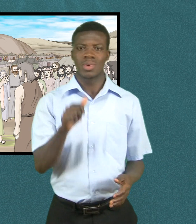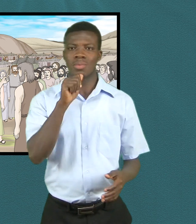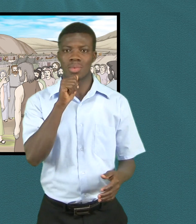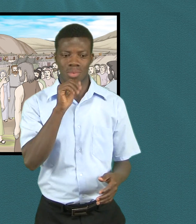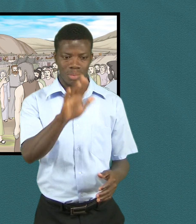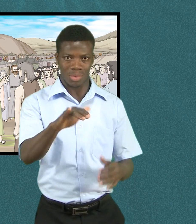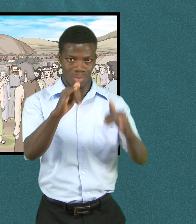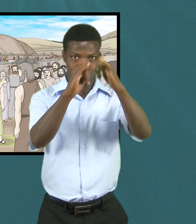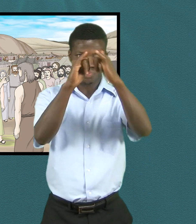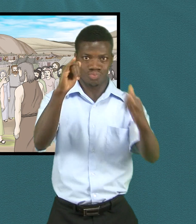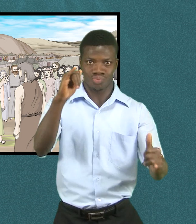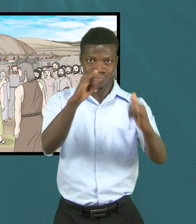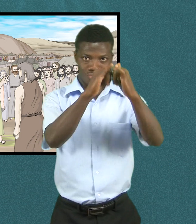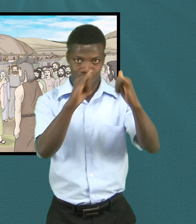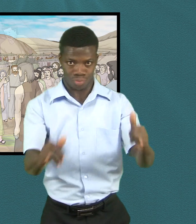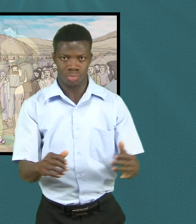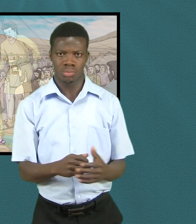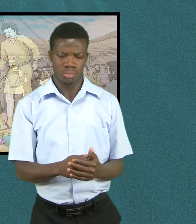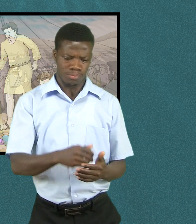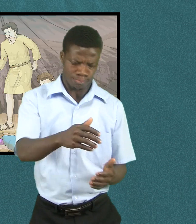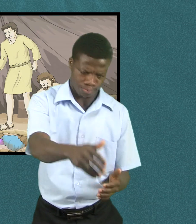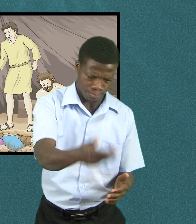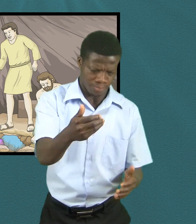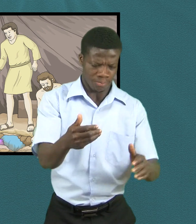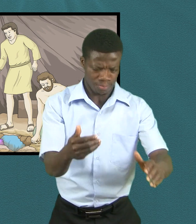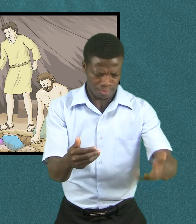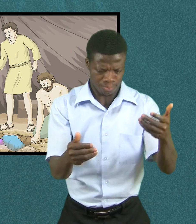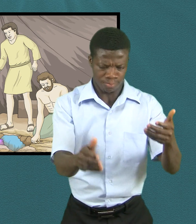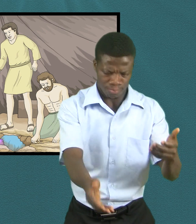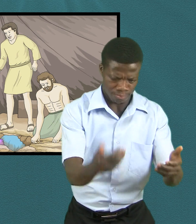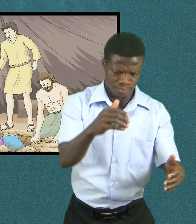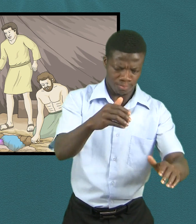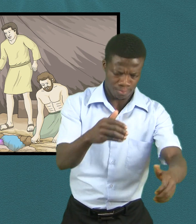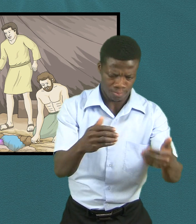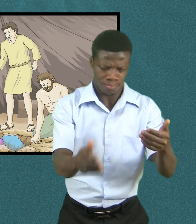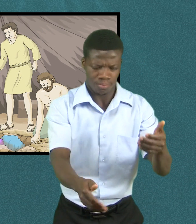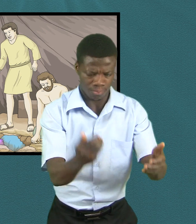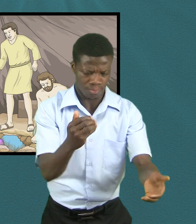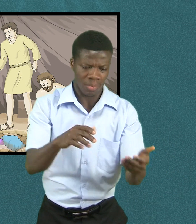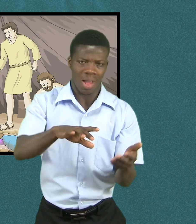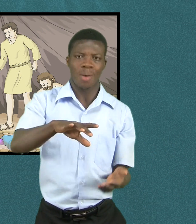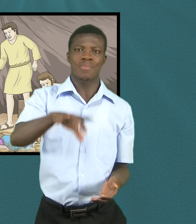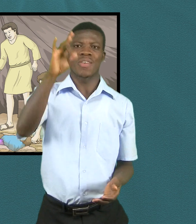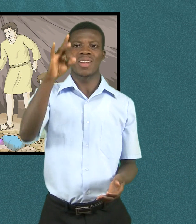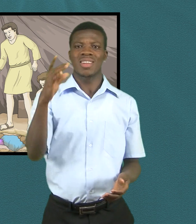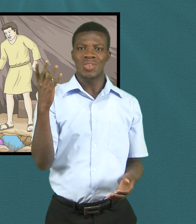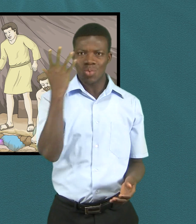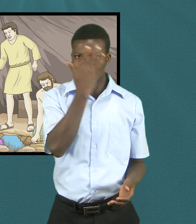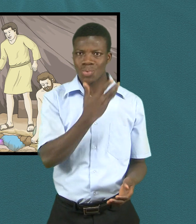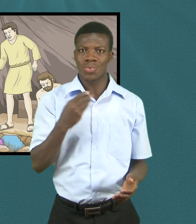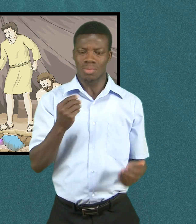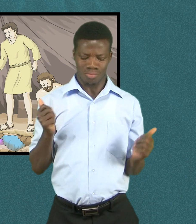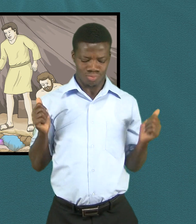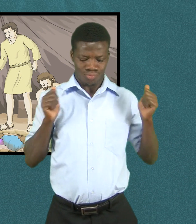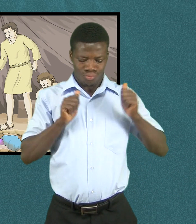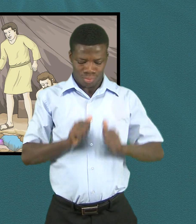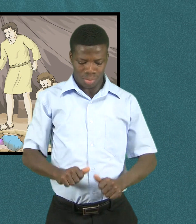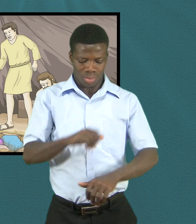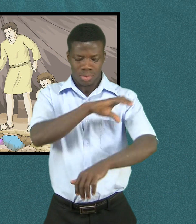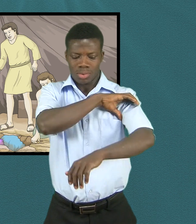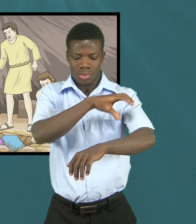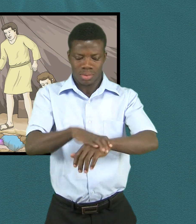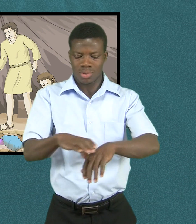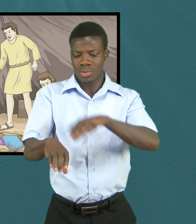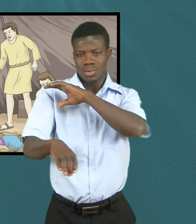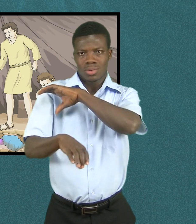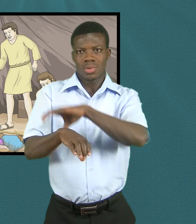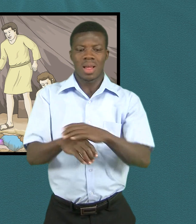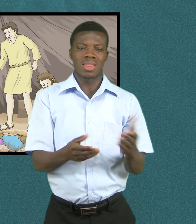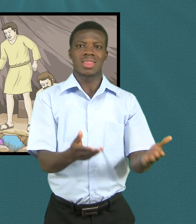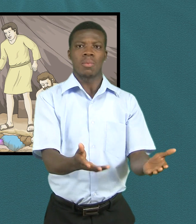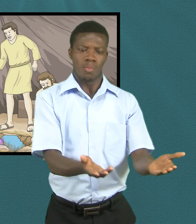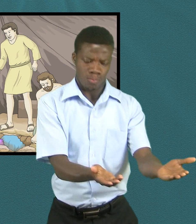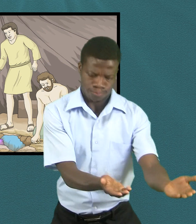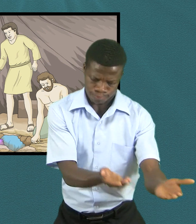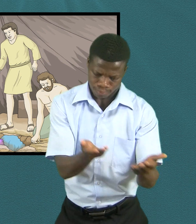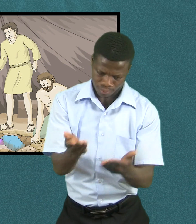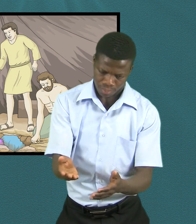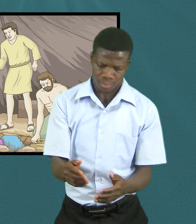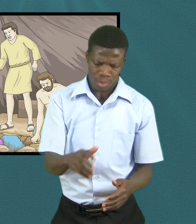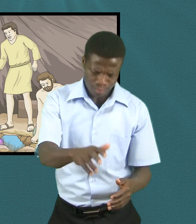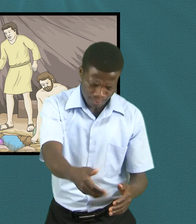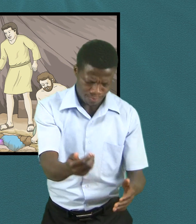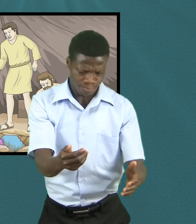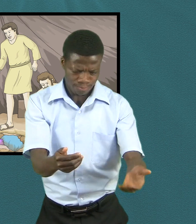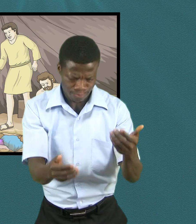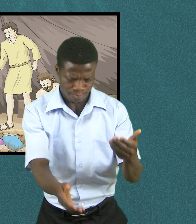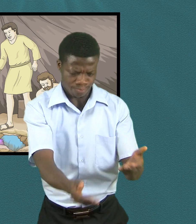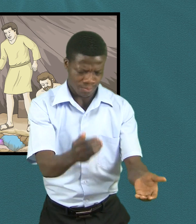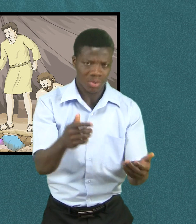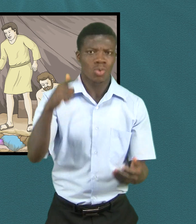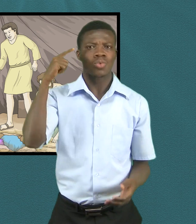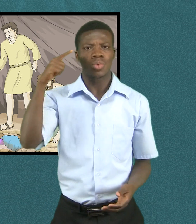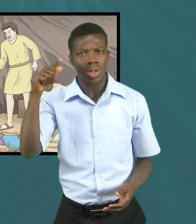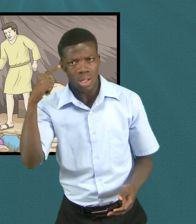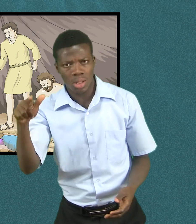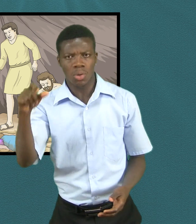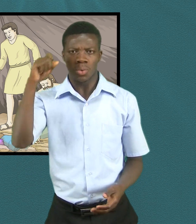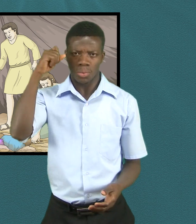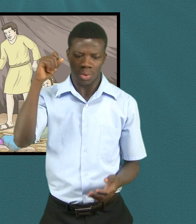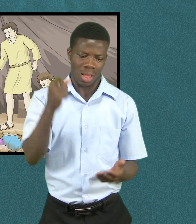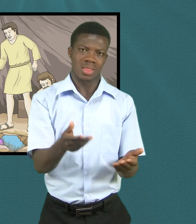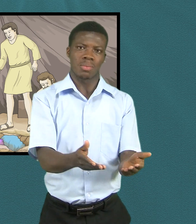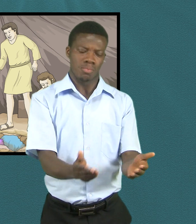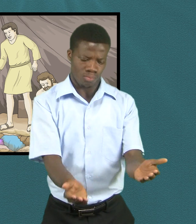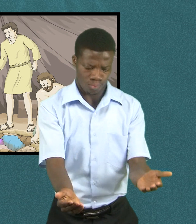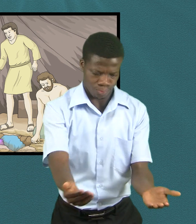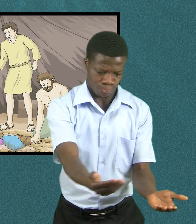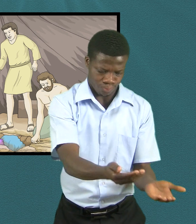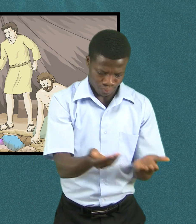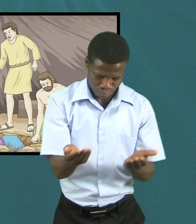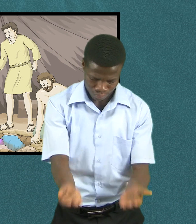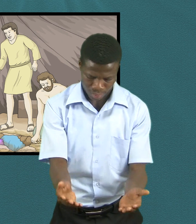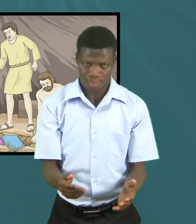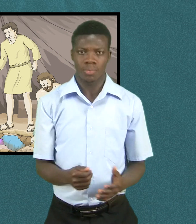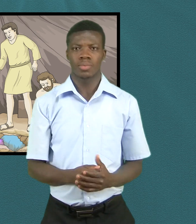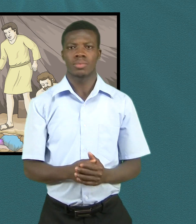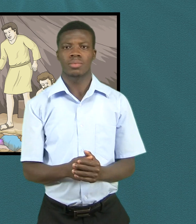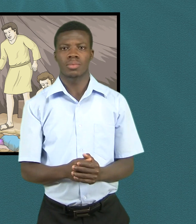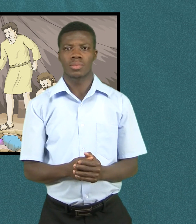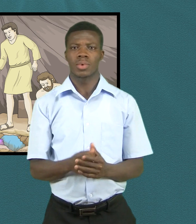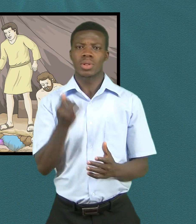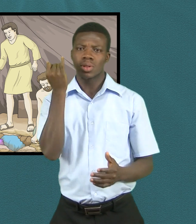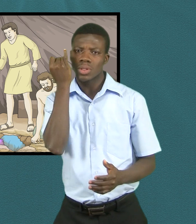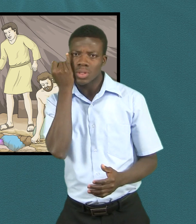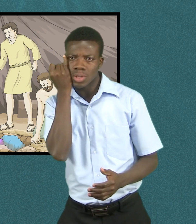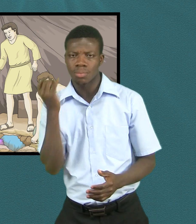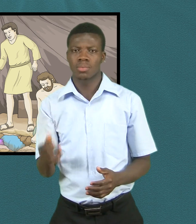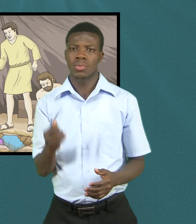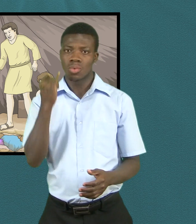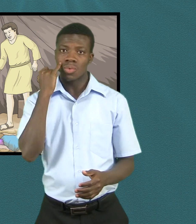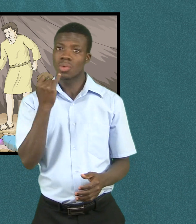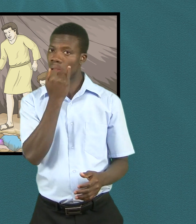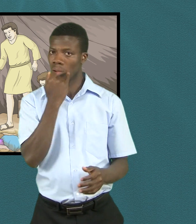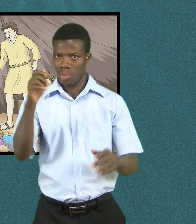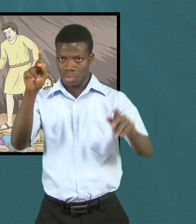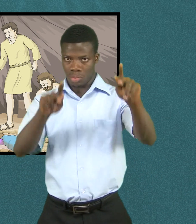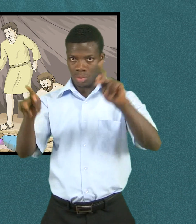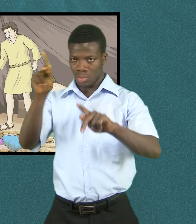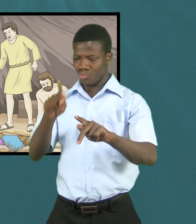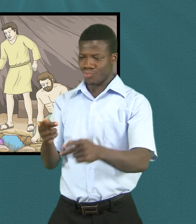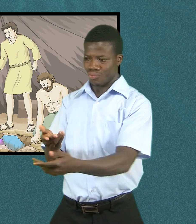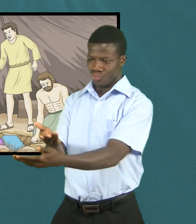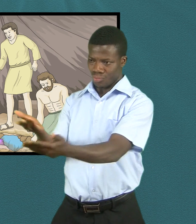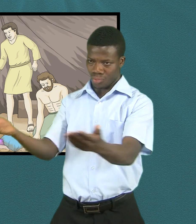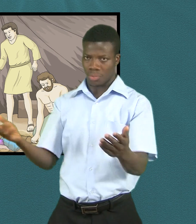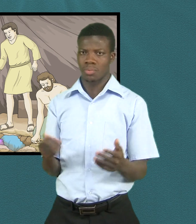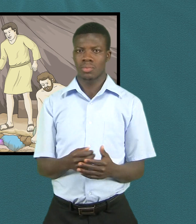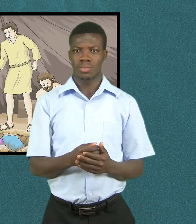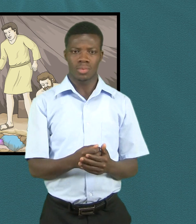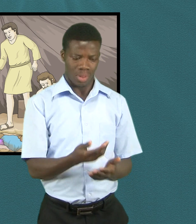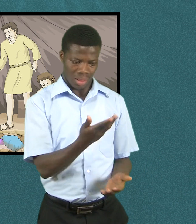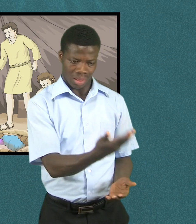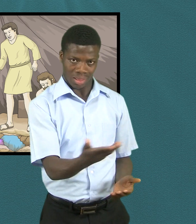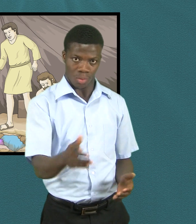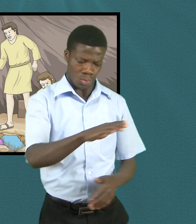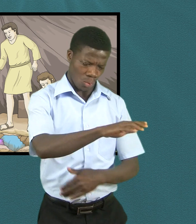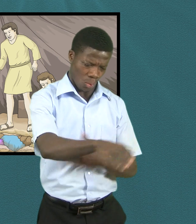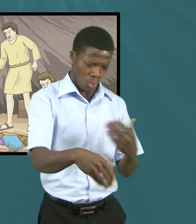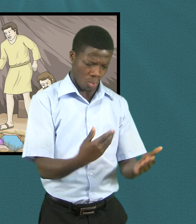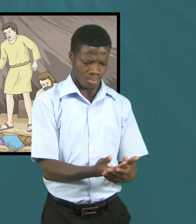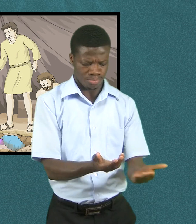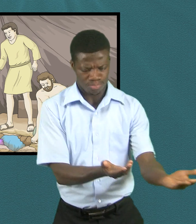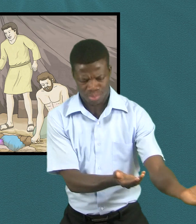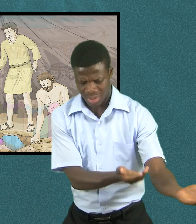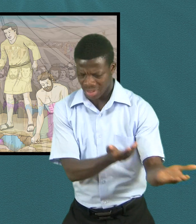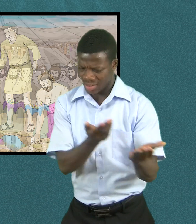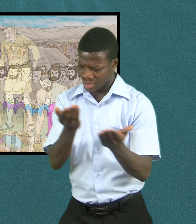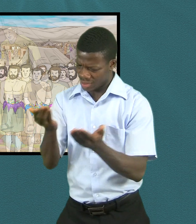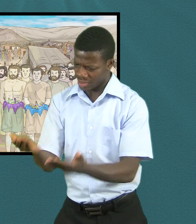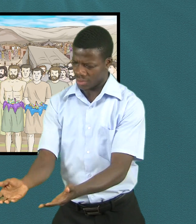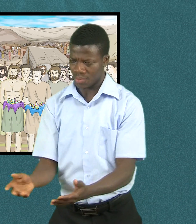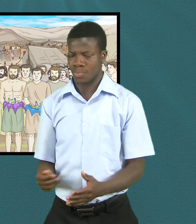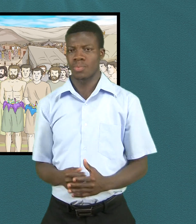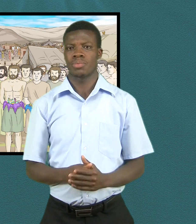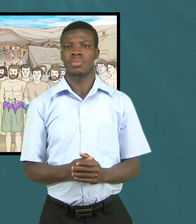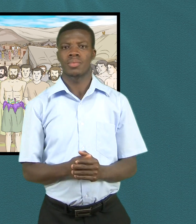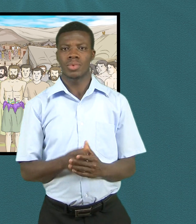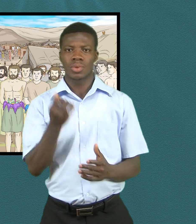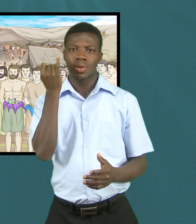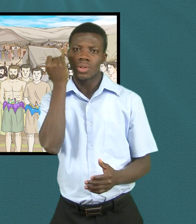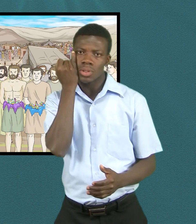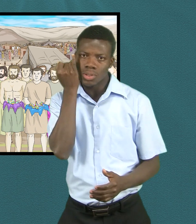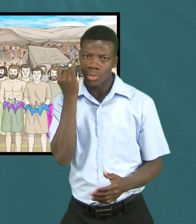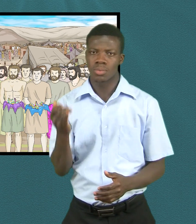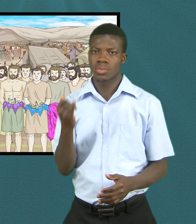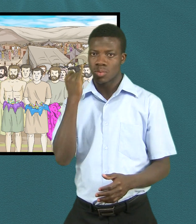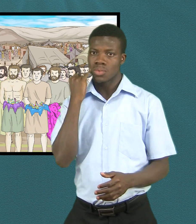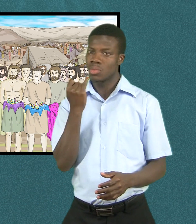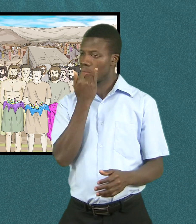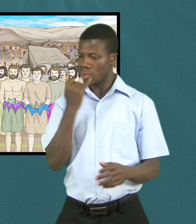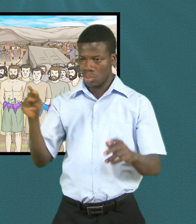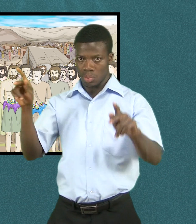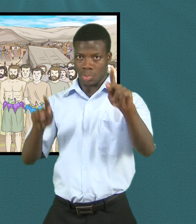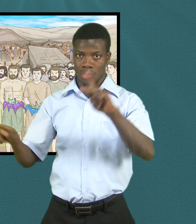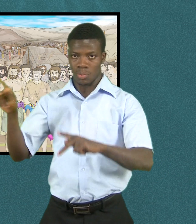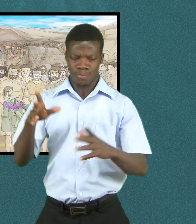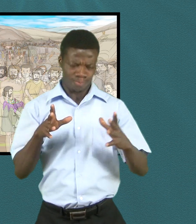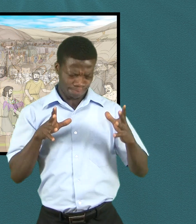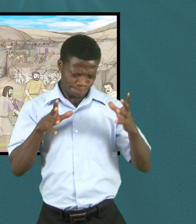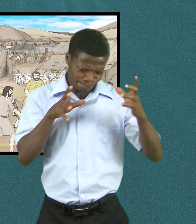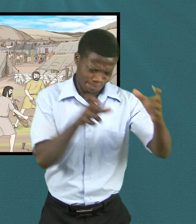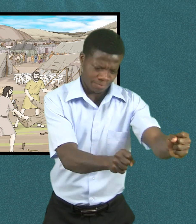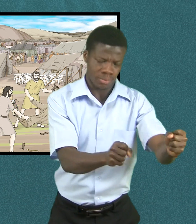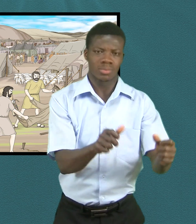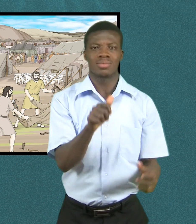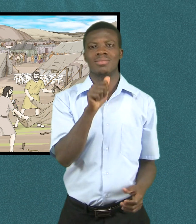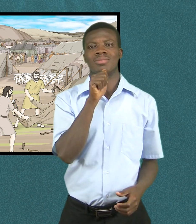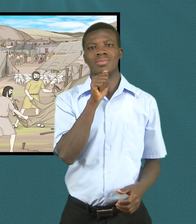So Joshua sent messengers who ran to the tent, and there it all was, hidden in his tent, with the silver underneath. They took the things from inside the tent, brought them to Joshua and all the Israelites, and spread them out before the LORD.